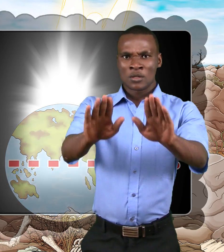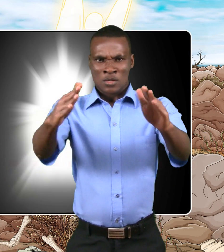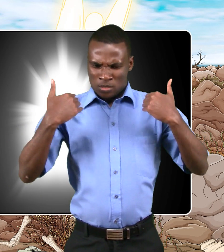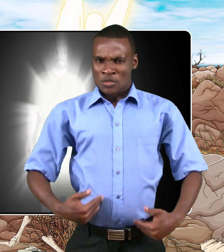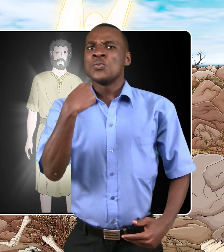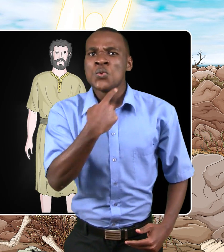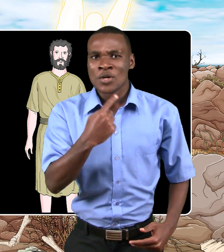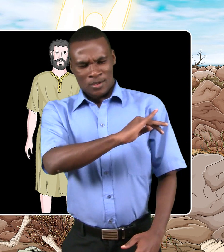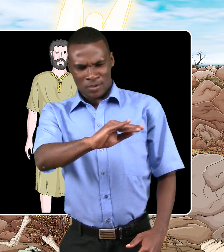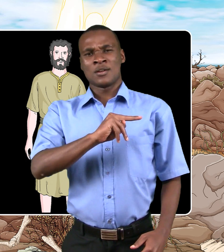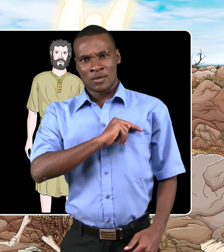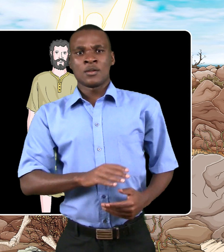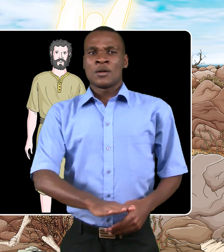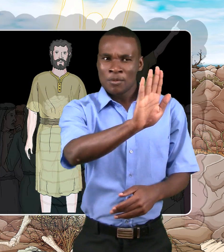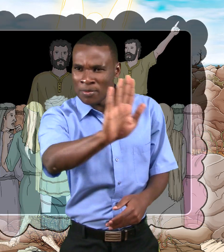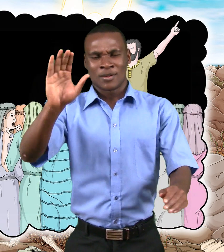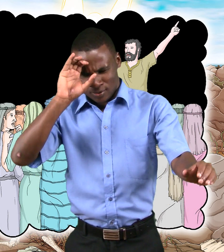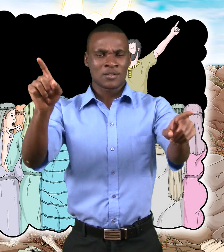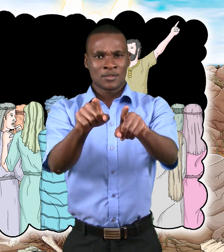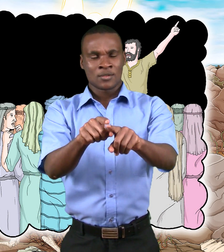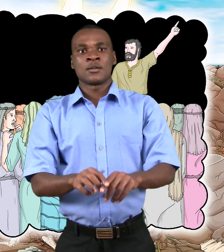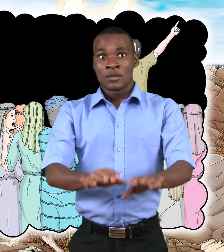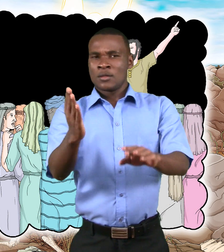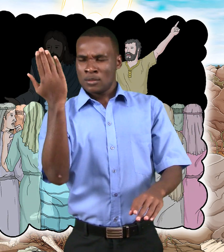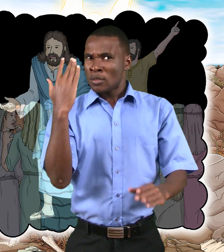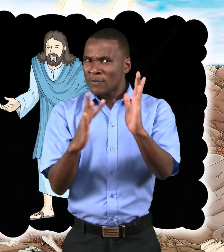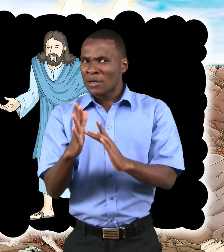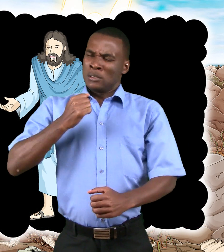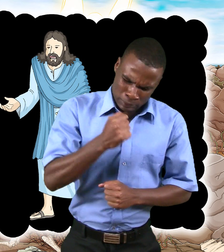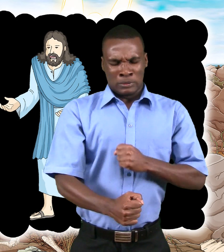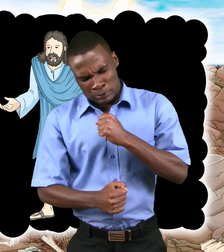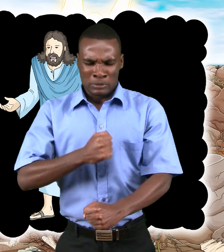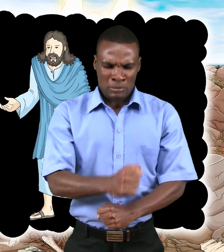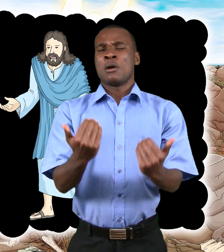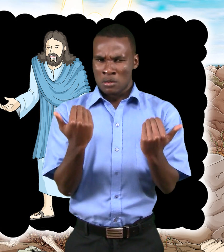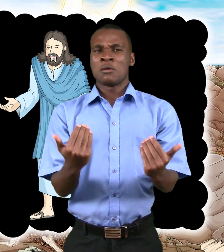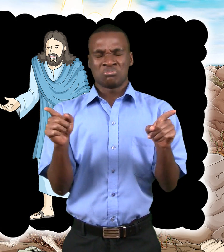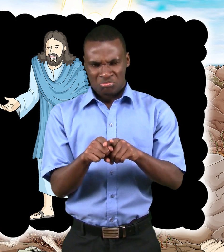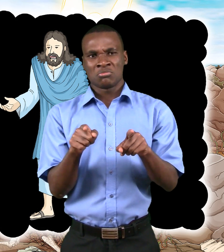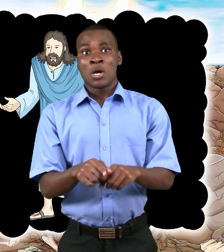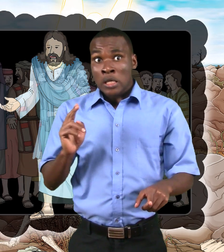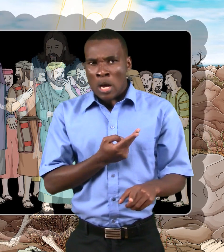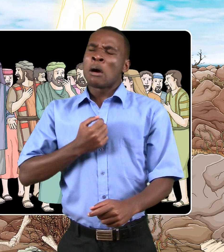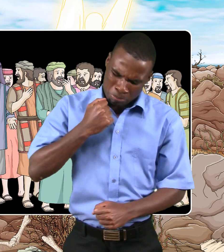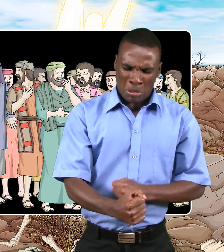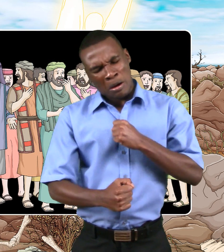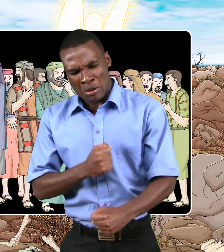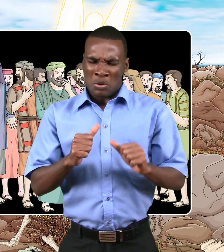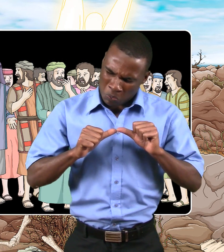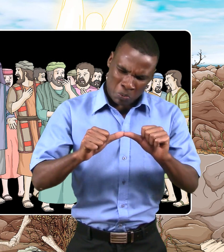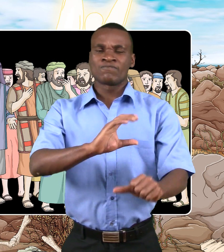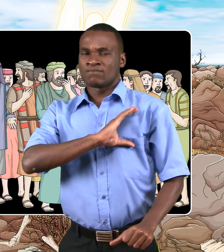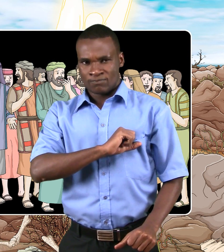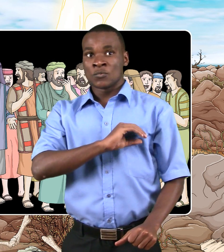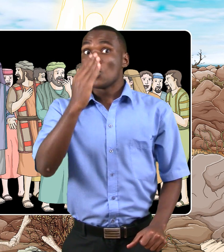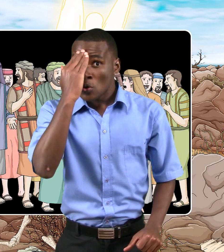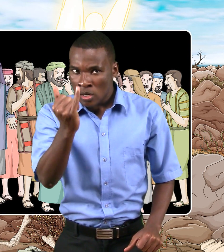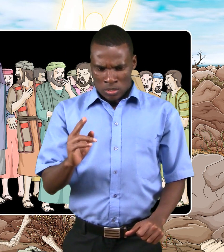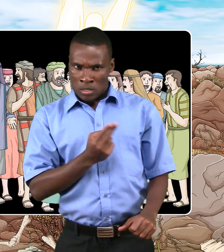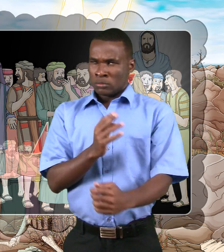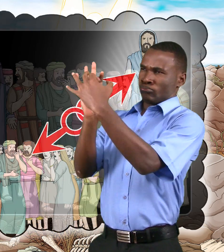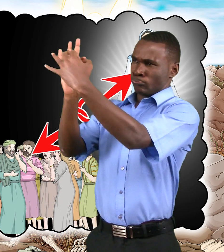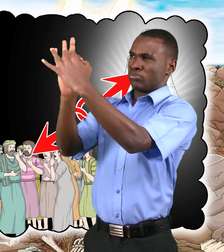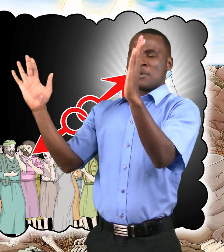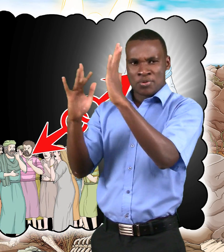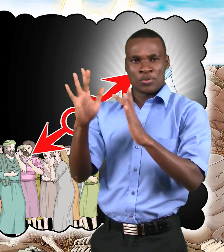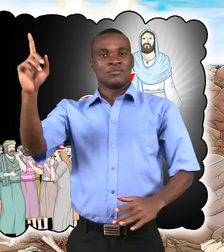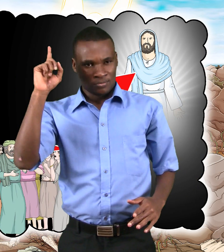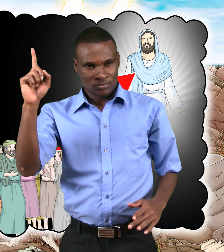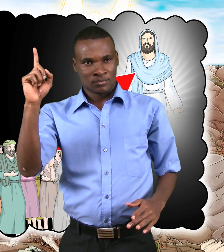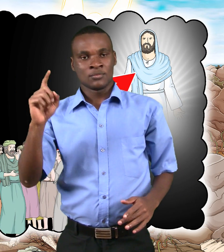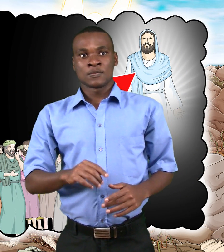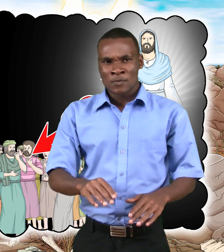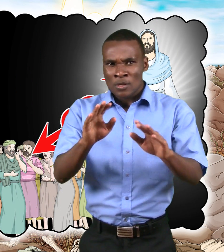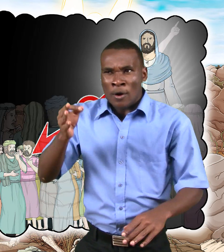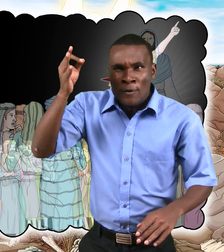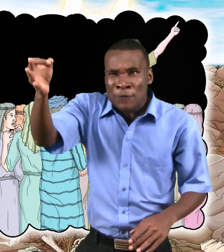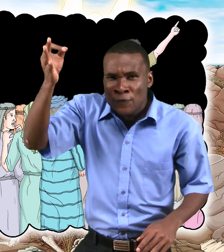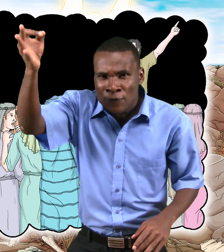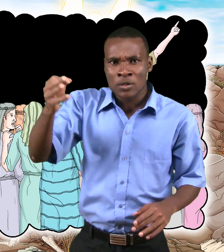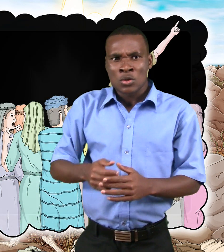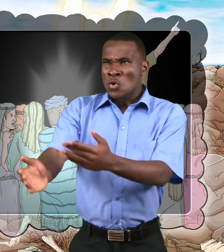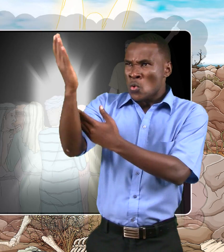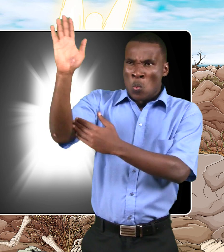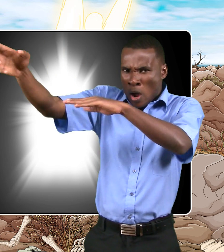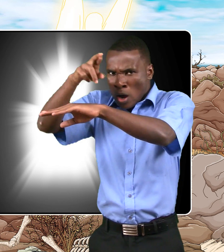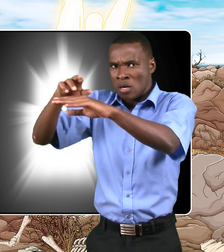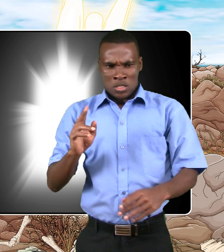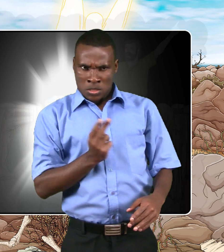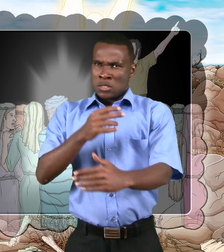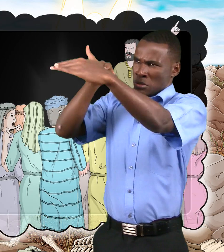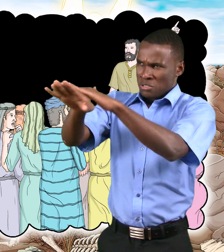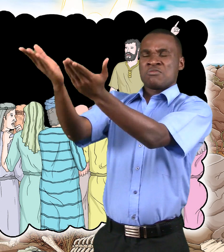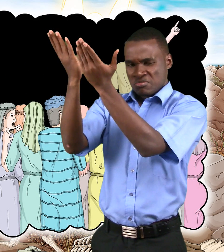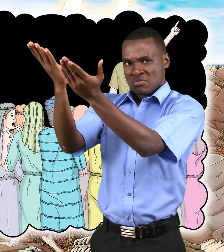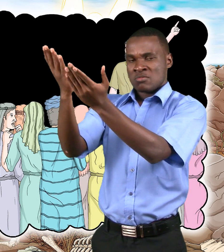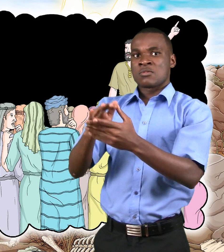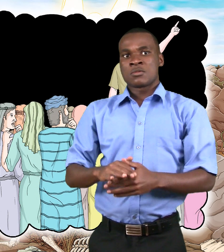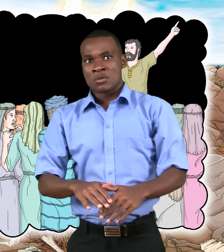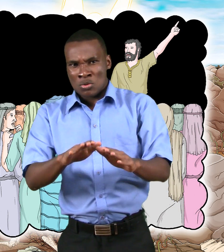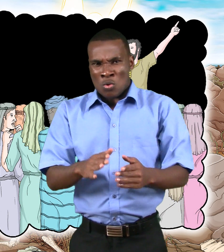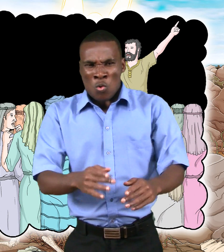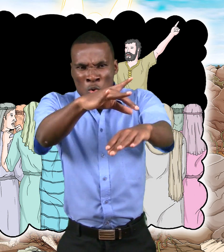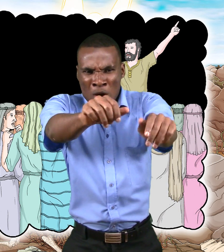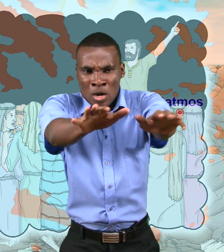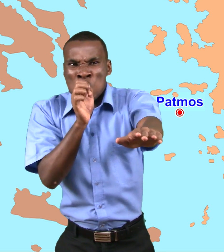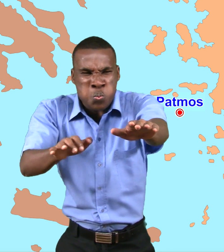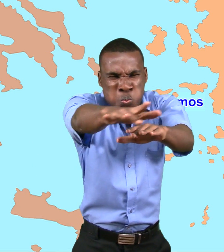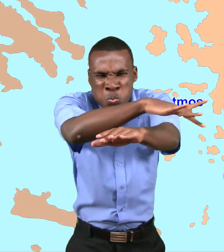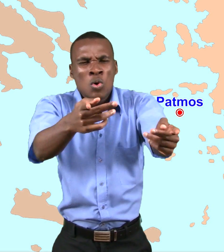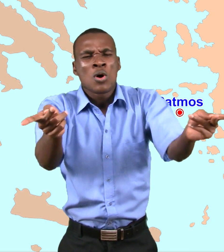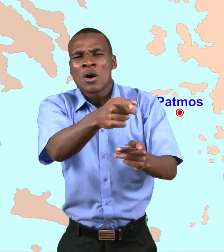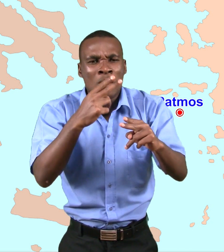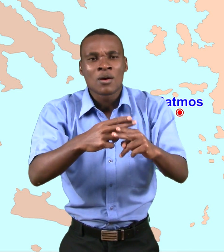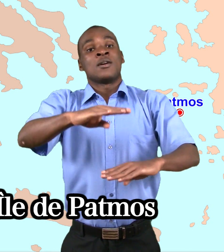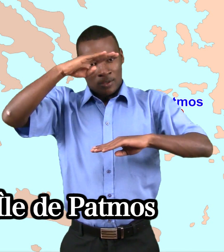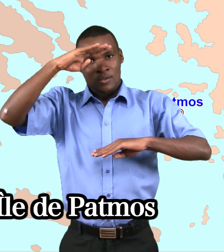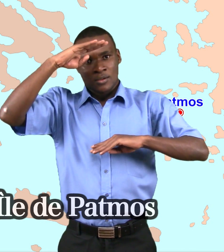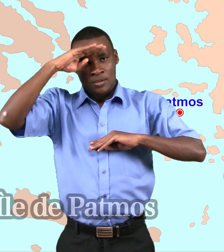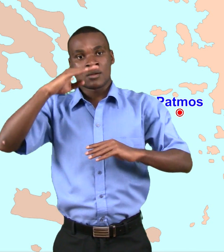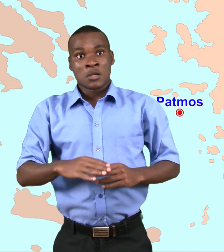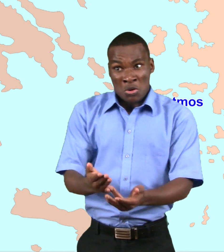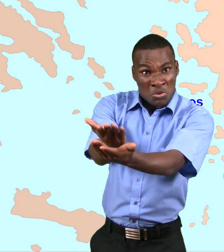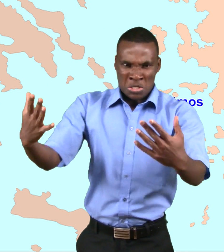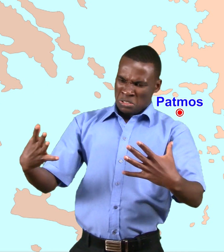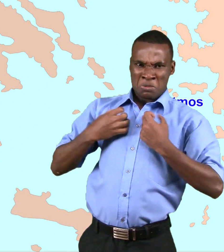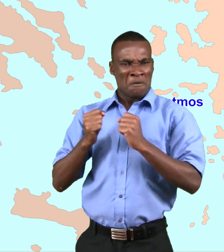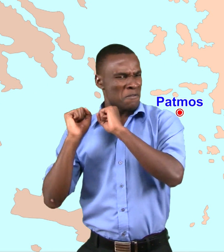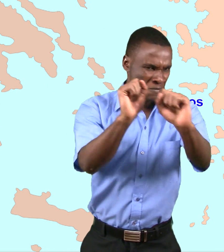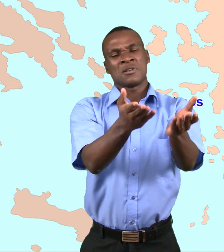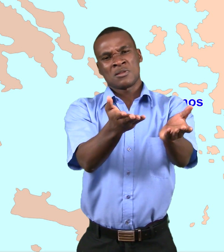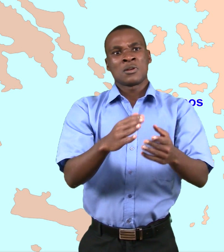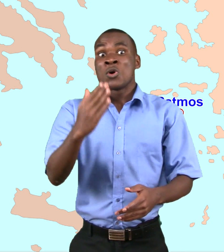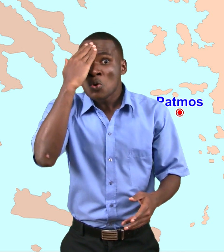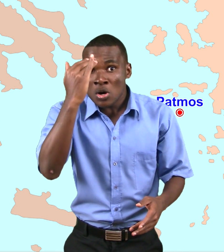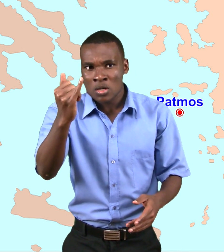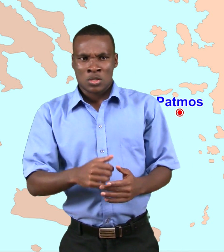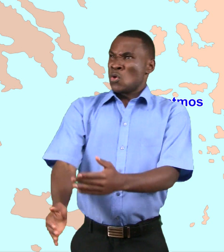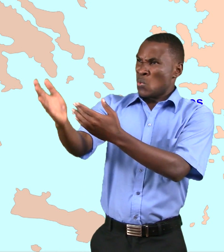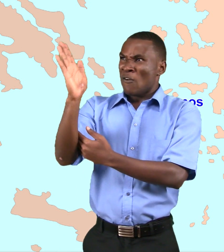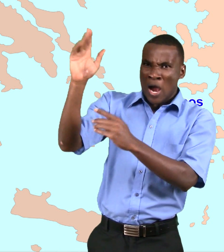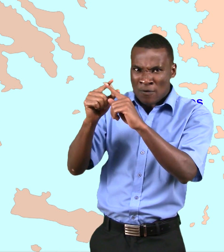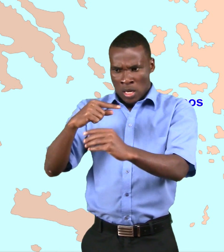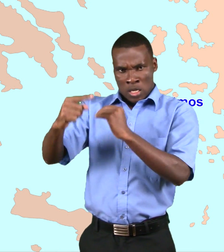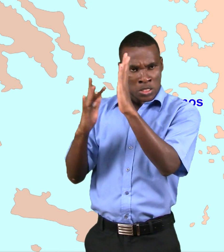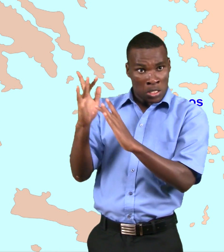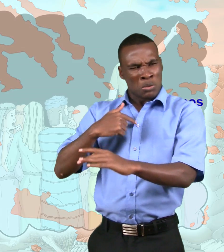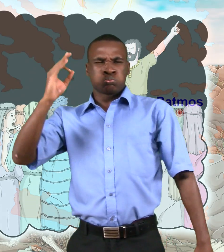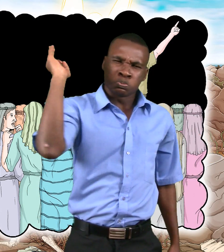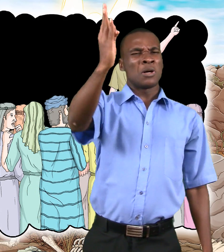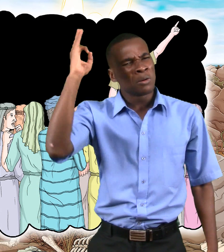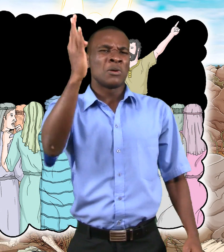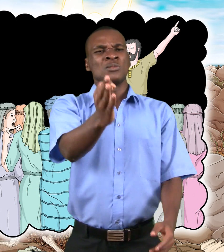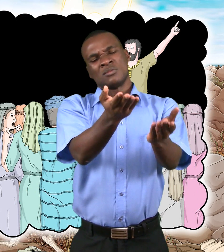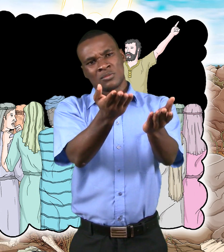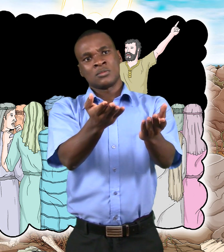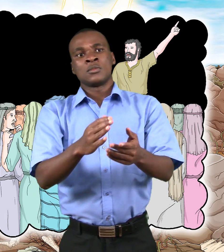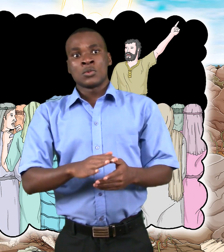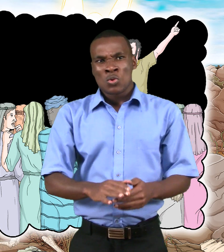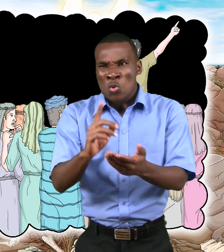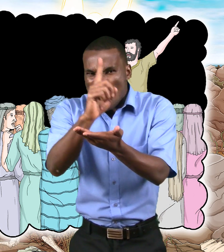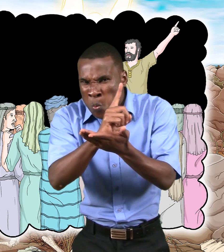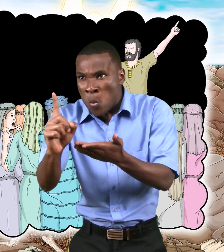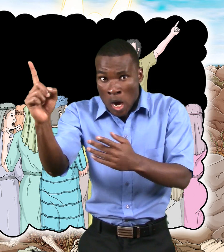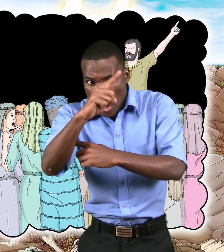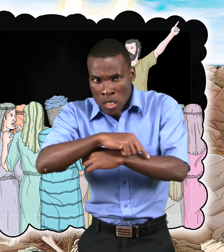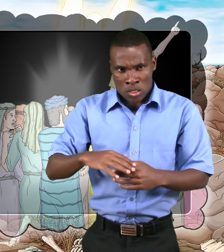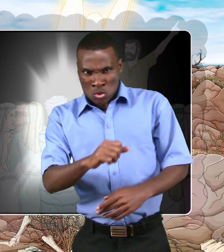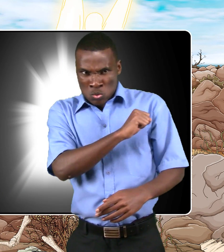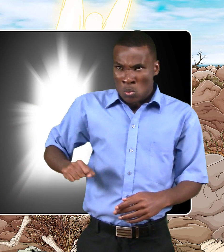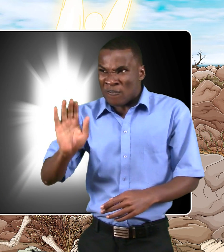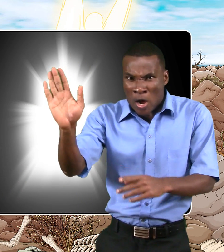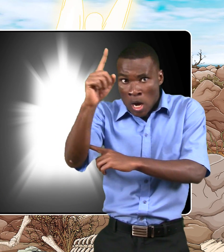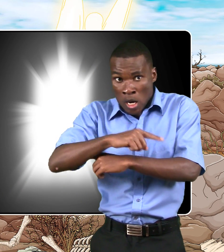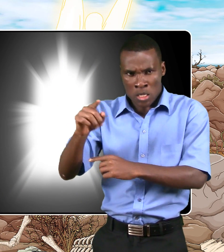I, John, your brother and partner in the tribulation and kingdom and perseverance that are in Jesus, was on the island of Patmos because of the word of God and my testimony about Jesus.